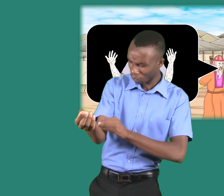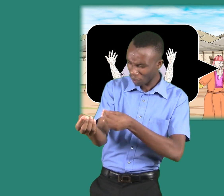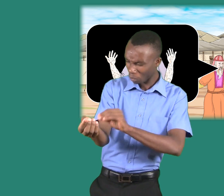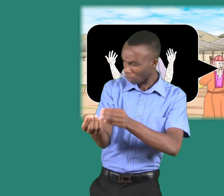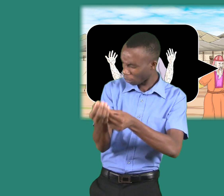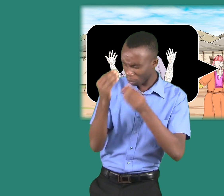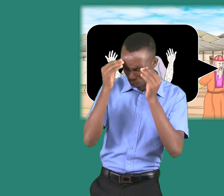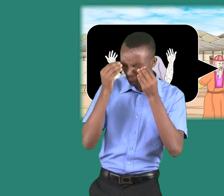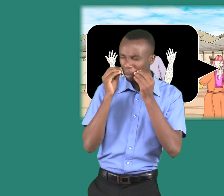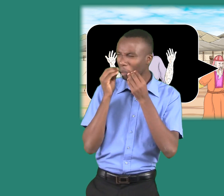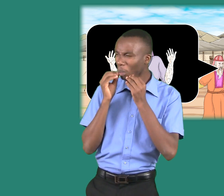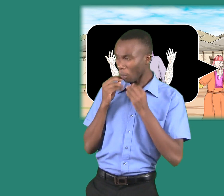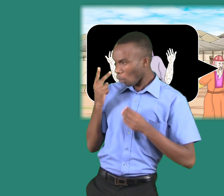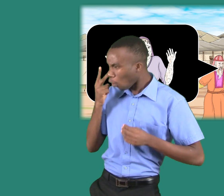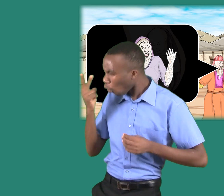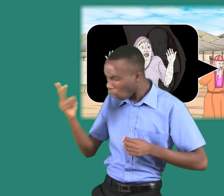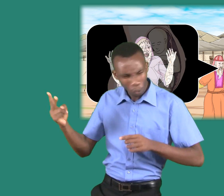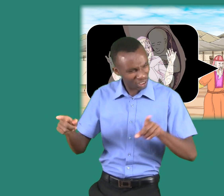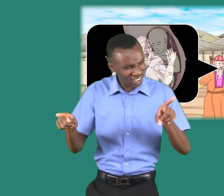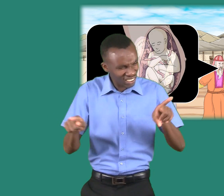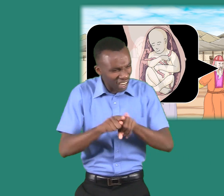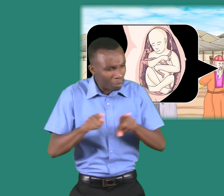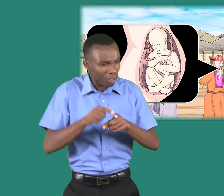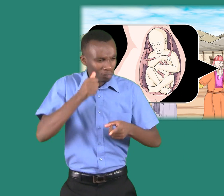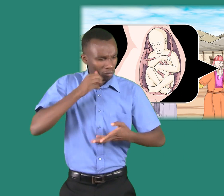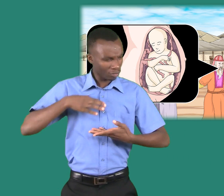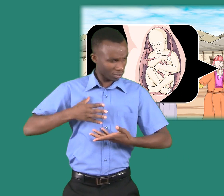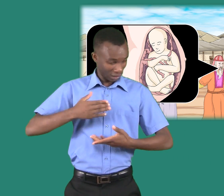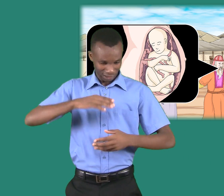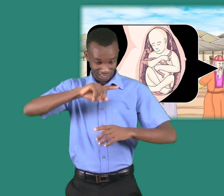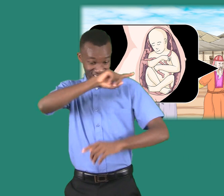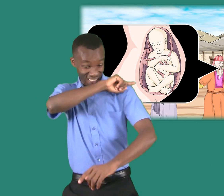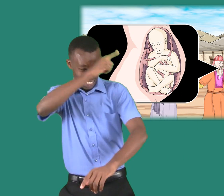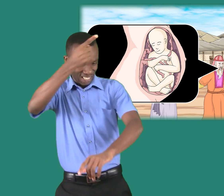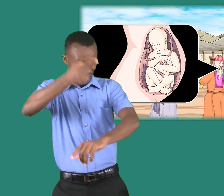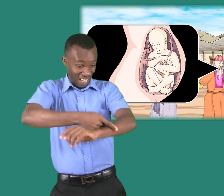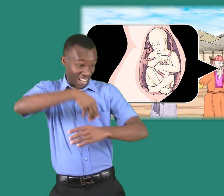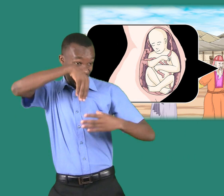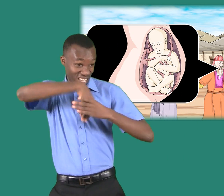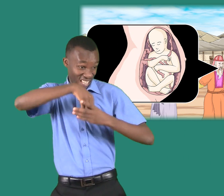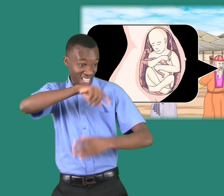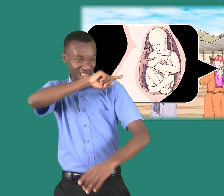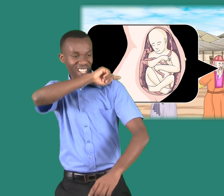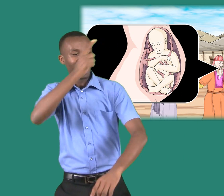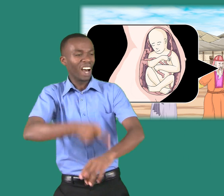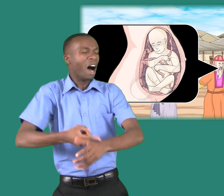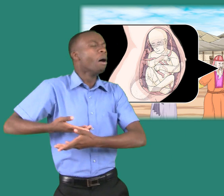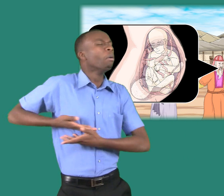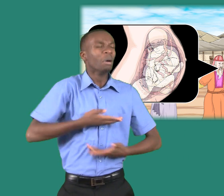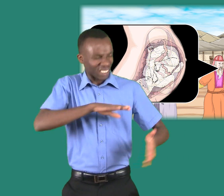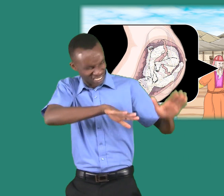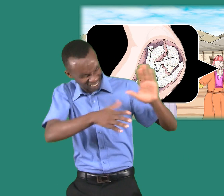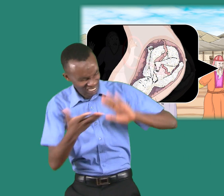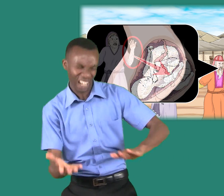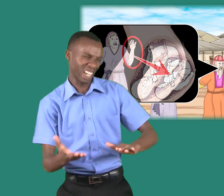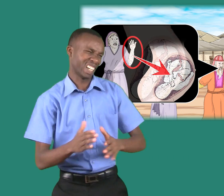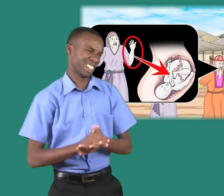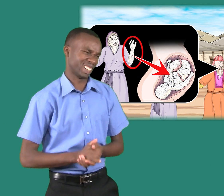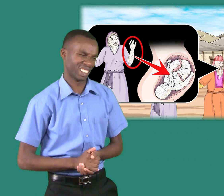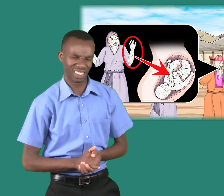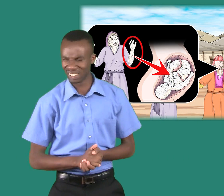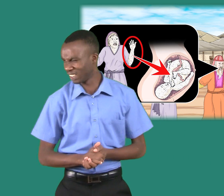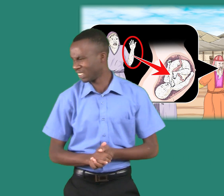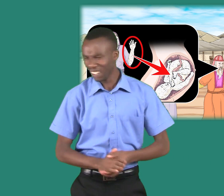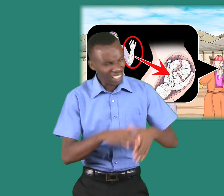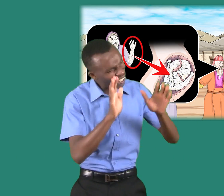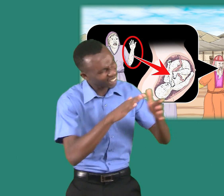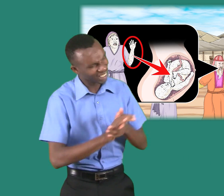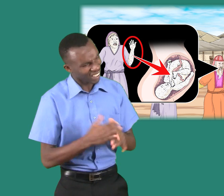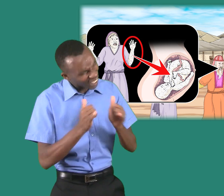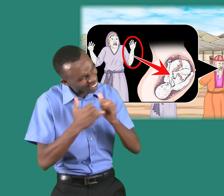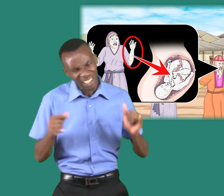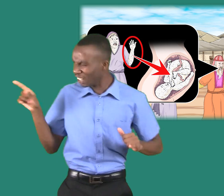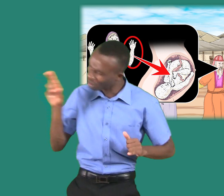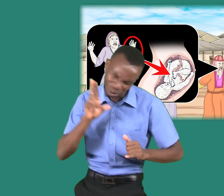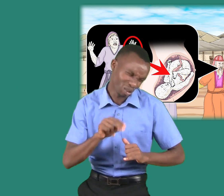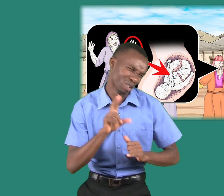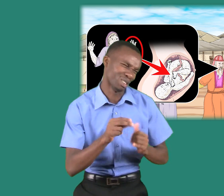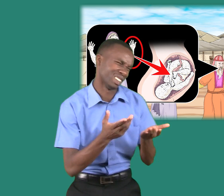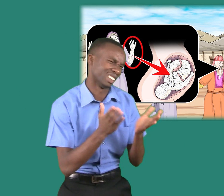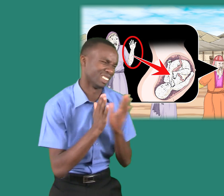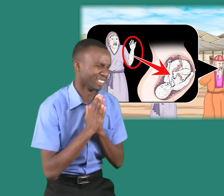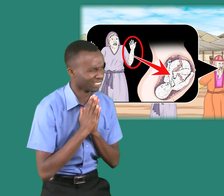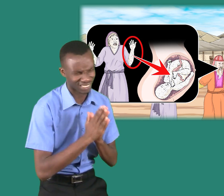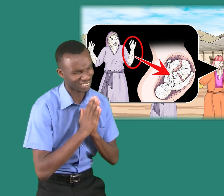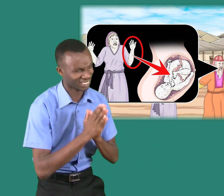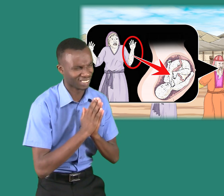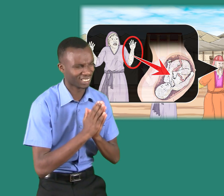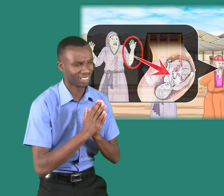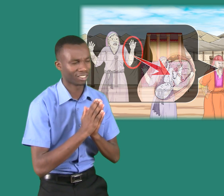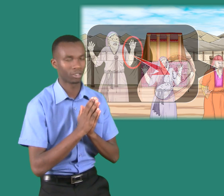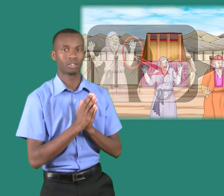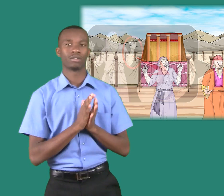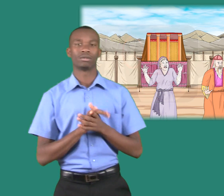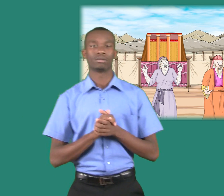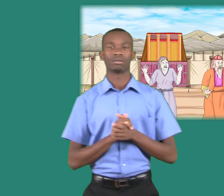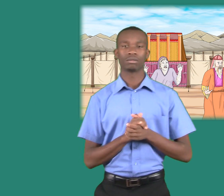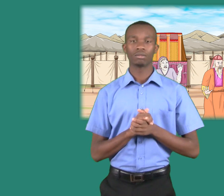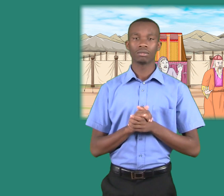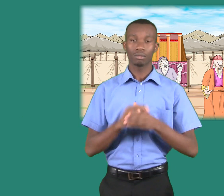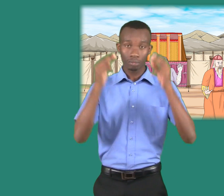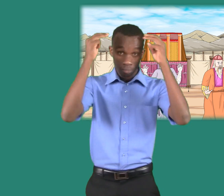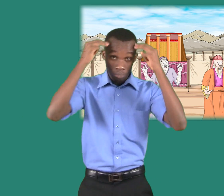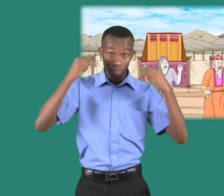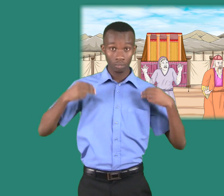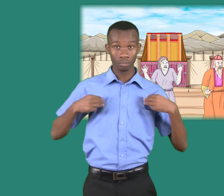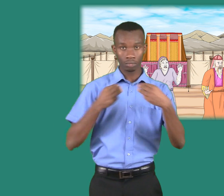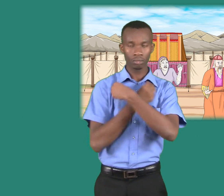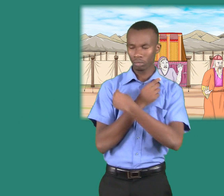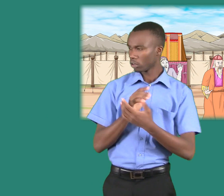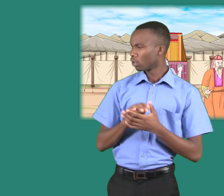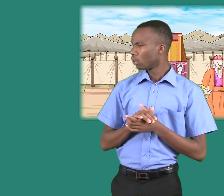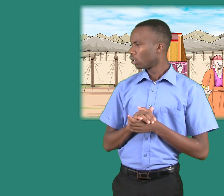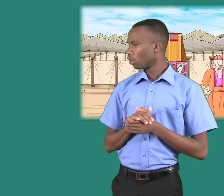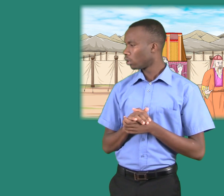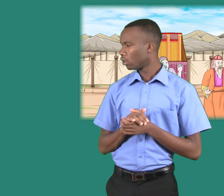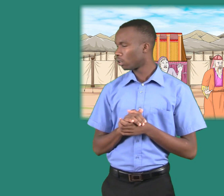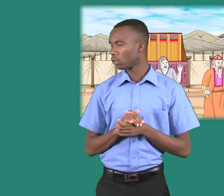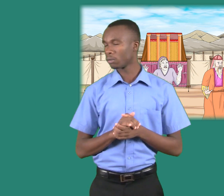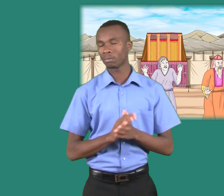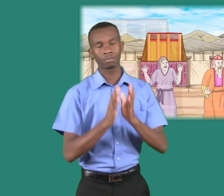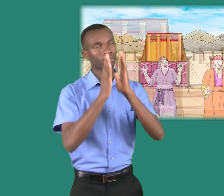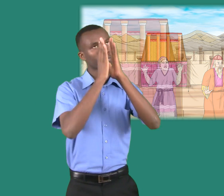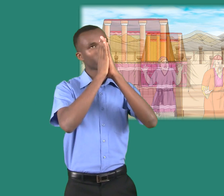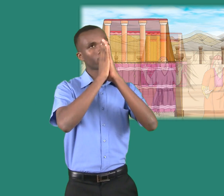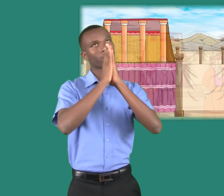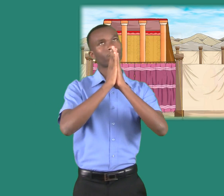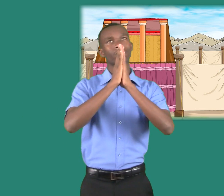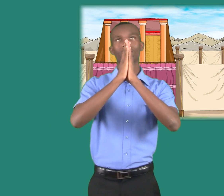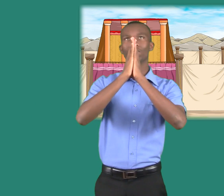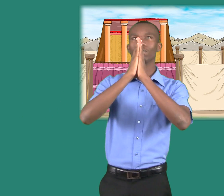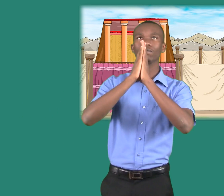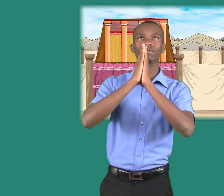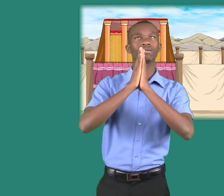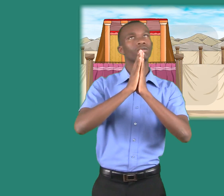Please do not let her be like a stillborn infant whose flesh is half consumed when he comes out of his mother’s womb.”